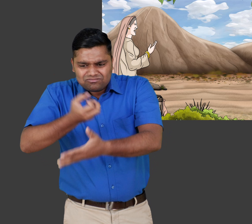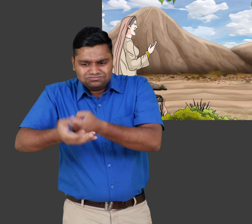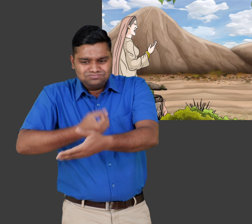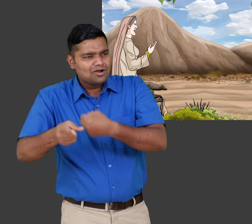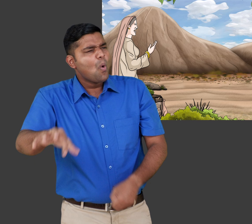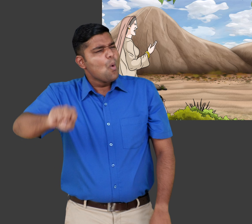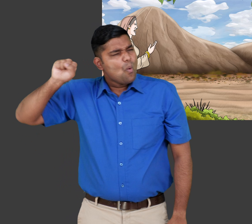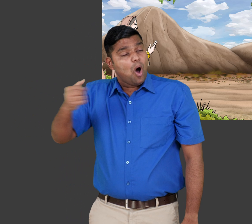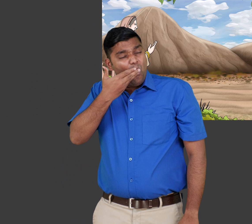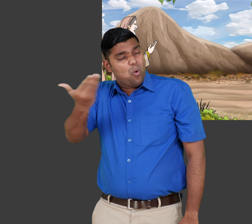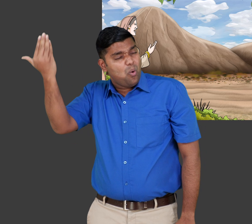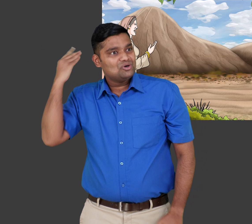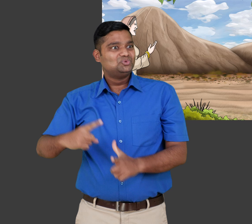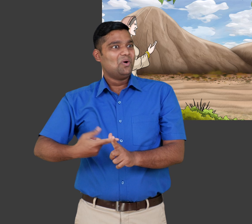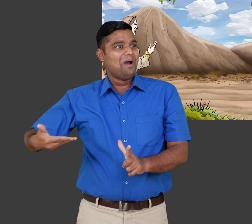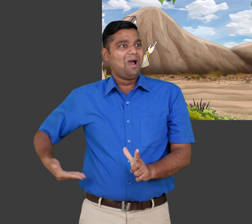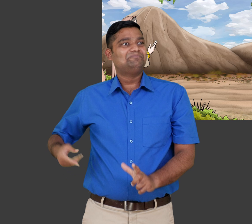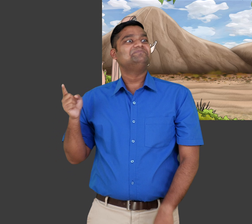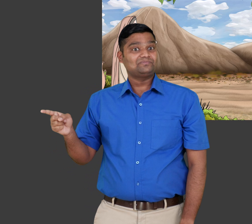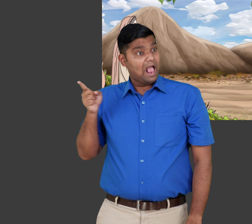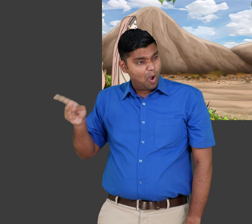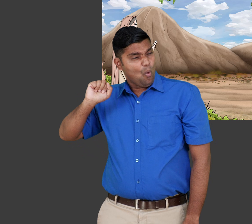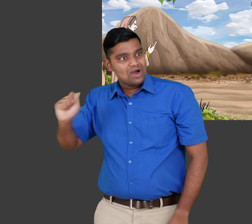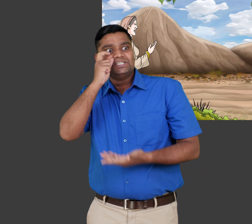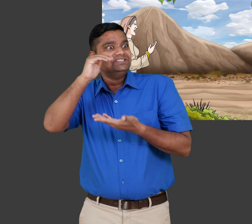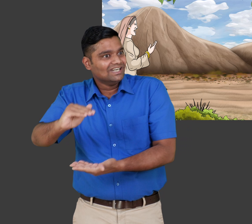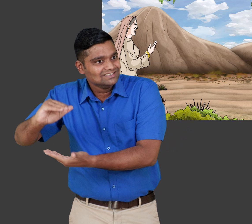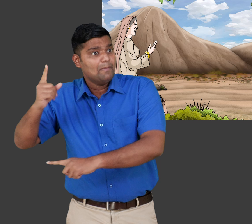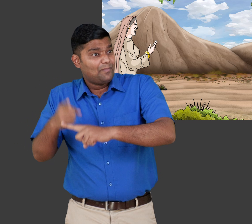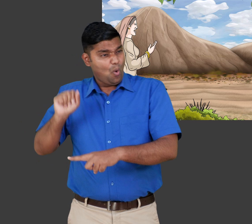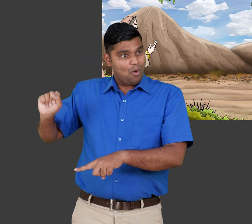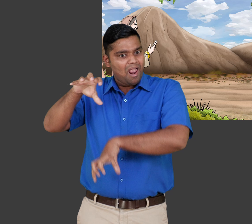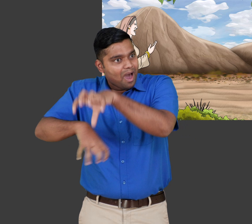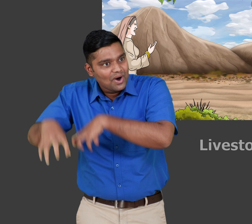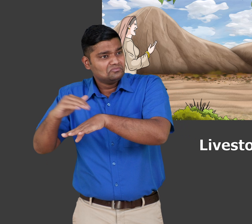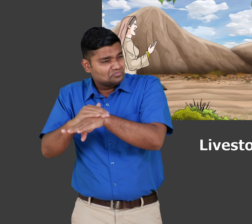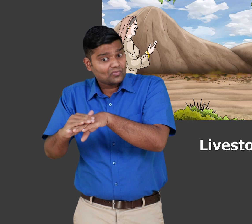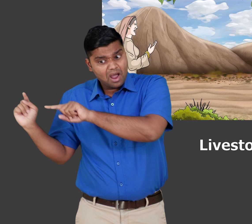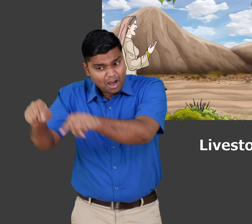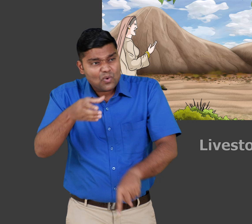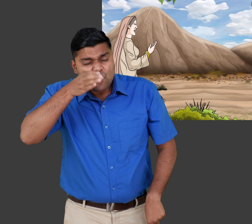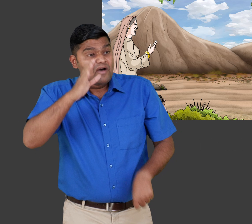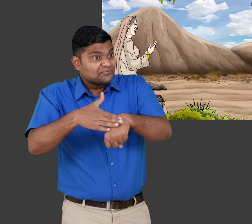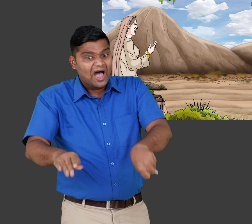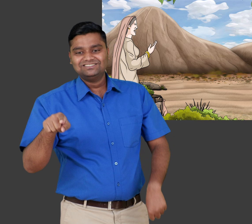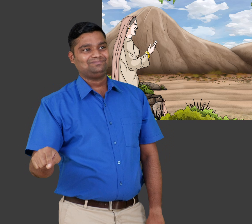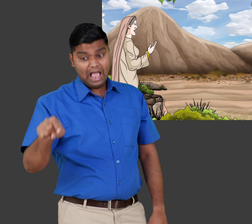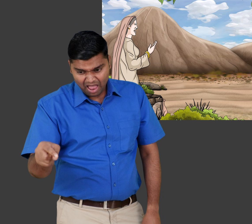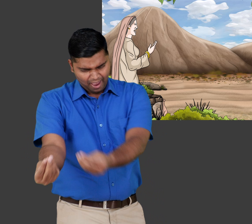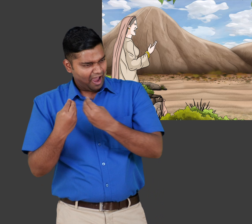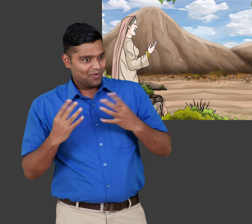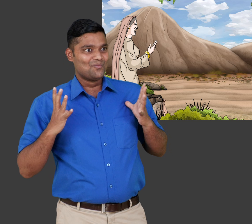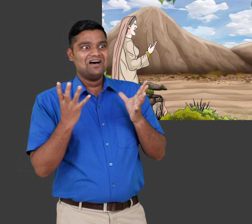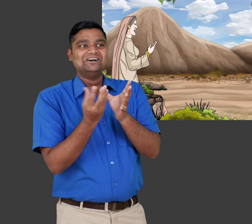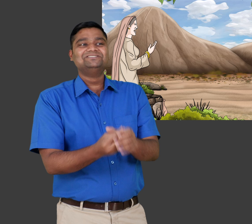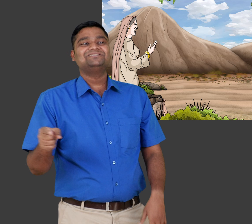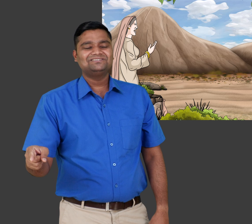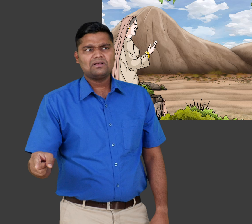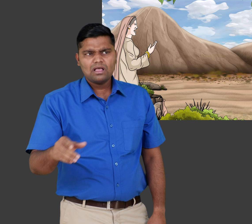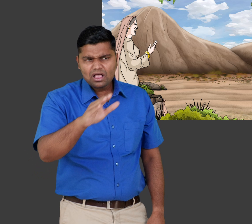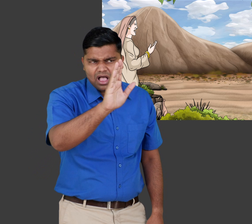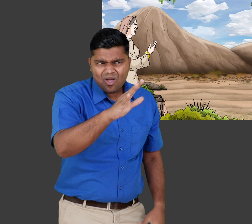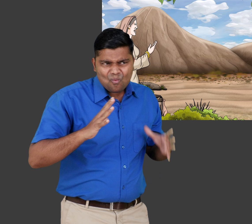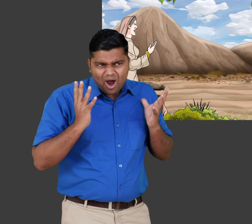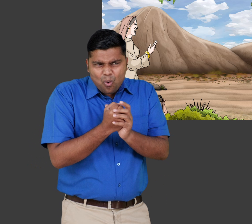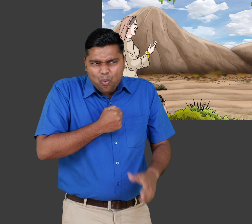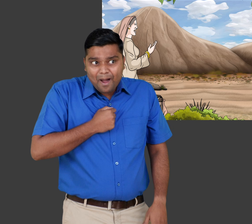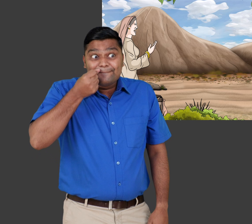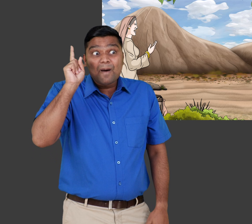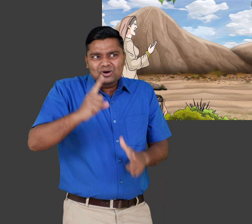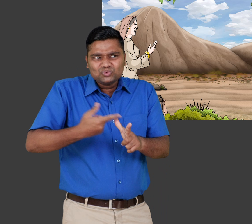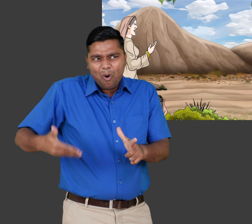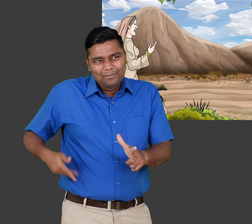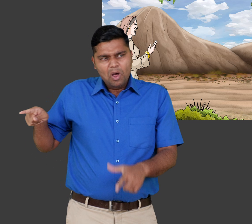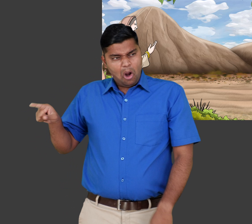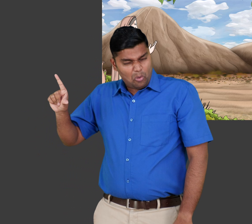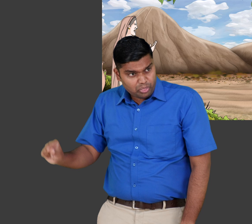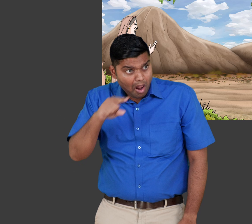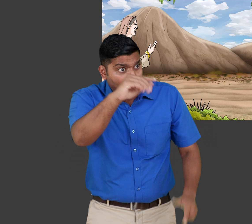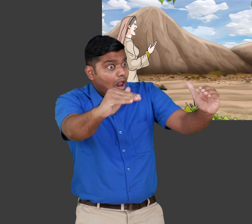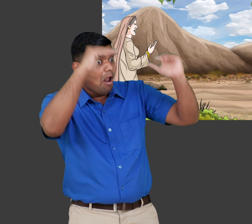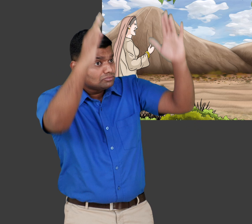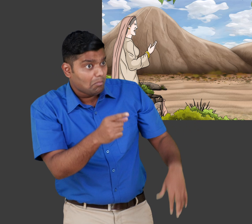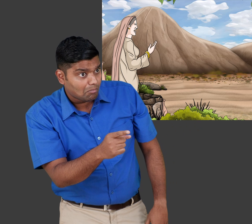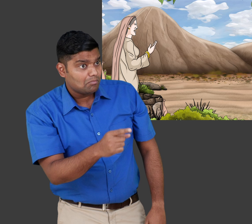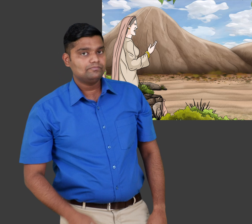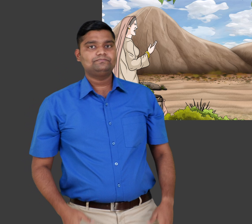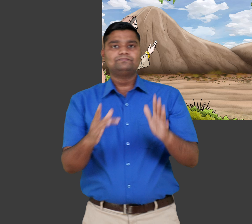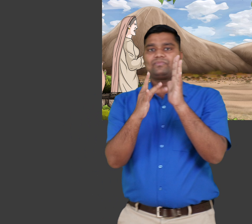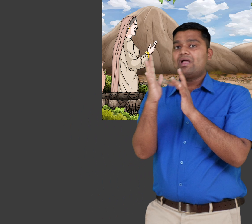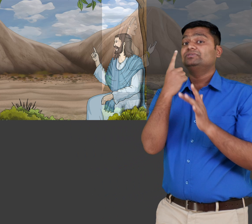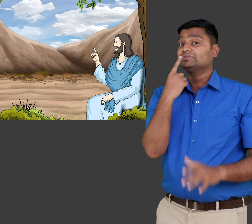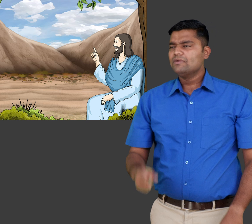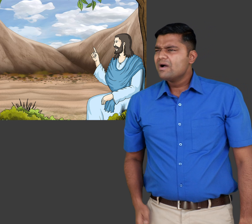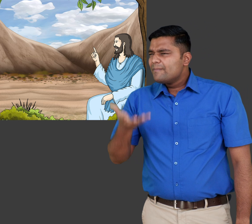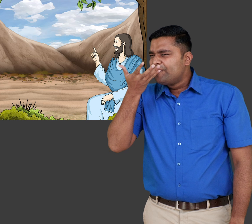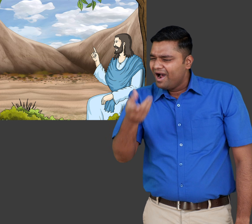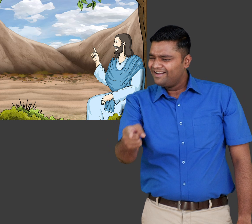Are You greater than our father Jacob, who gave us this well and drank from it himself, as did his sons and his livestock?”